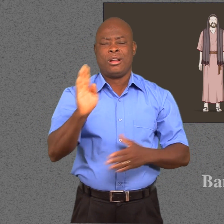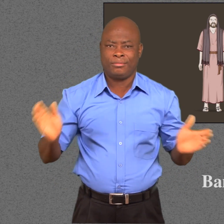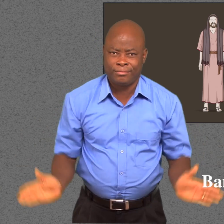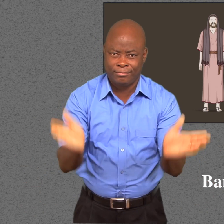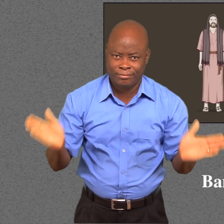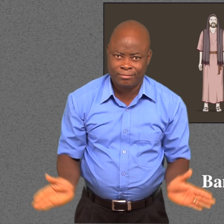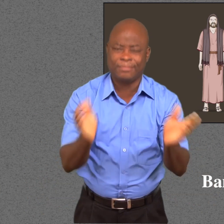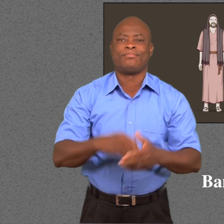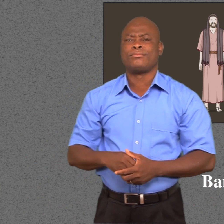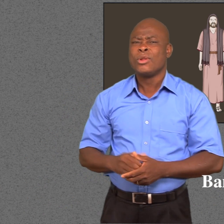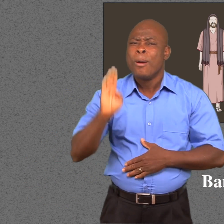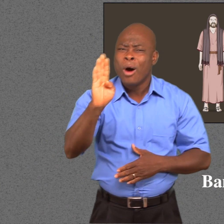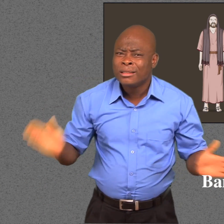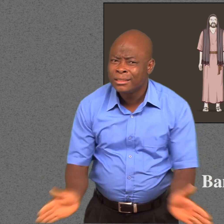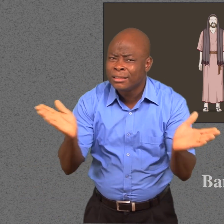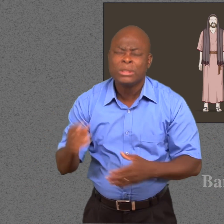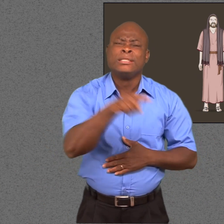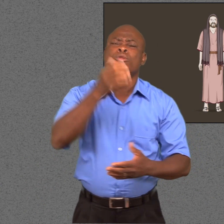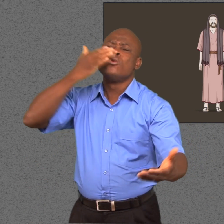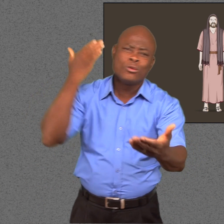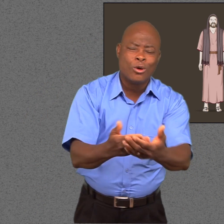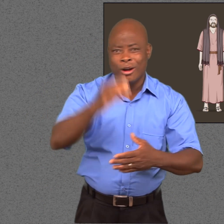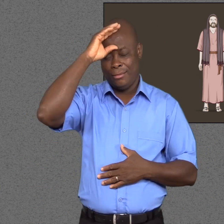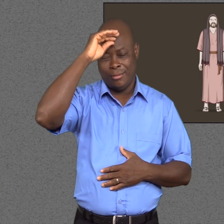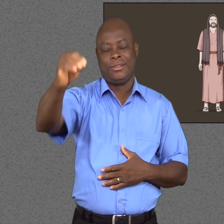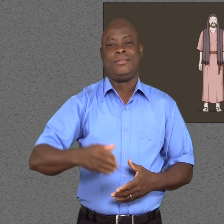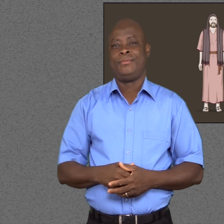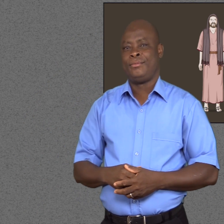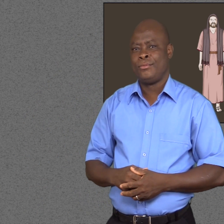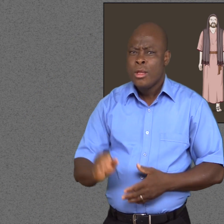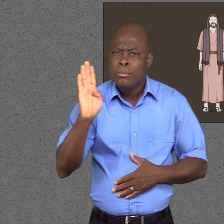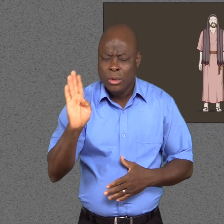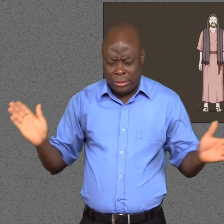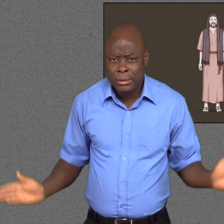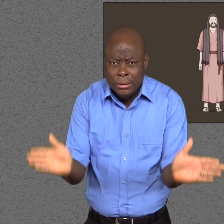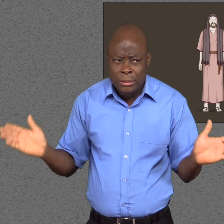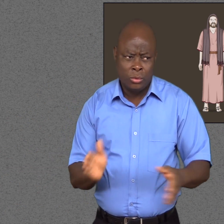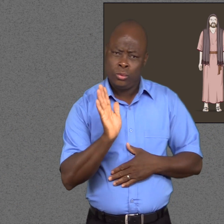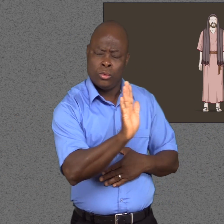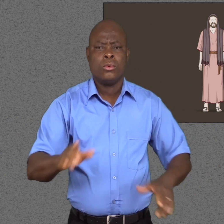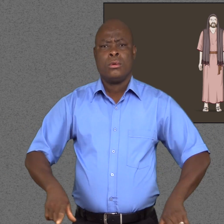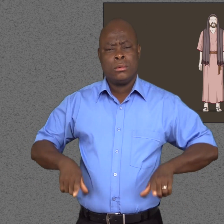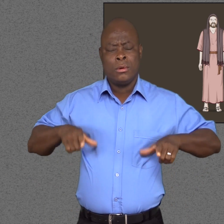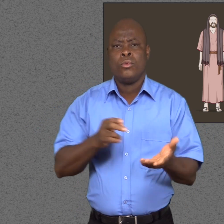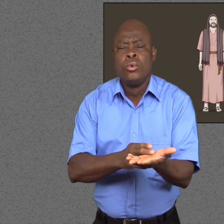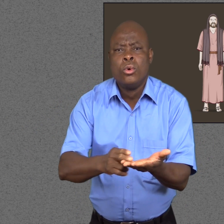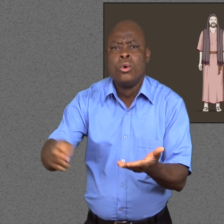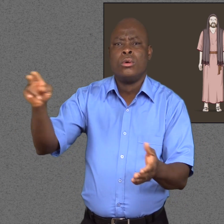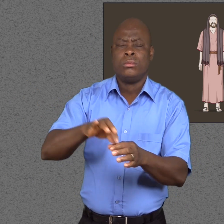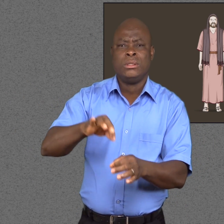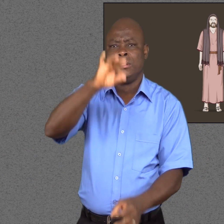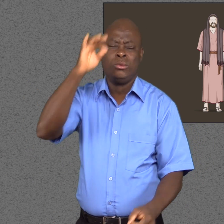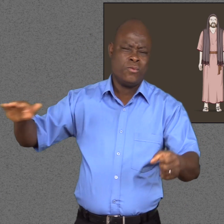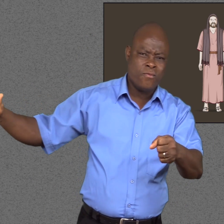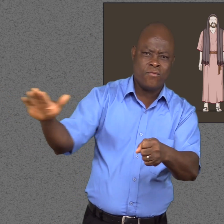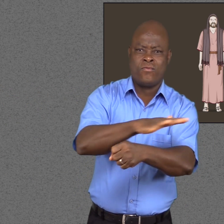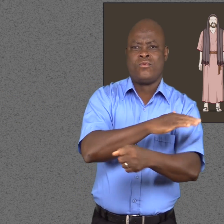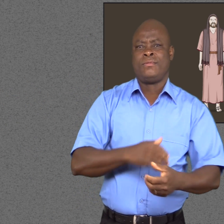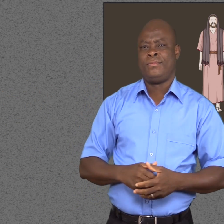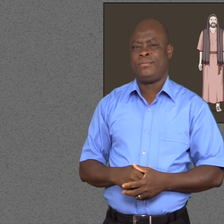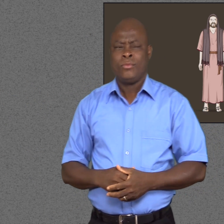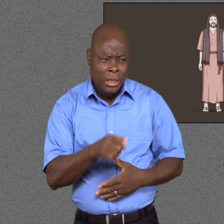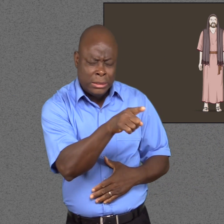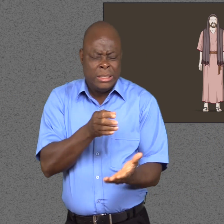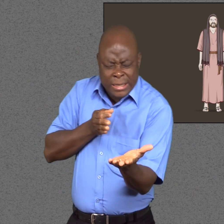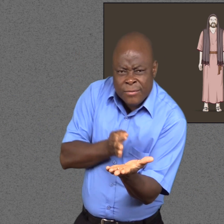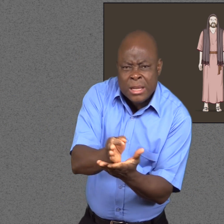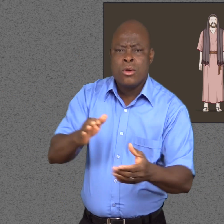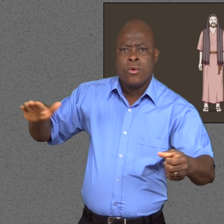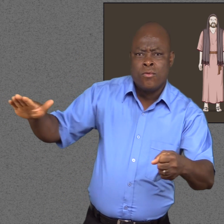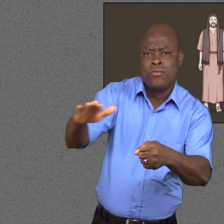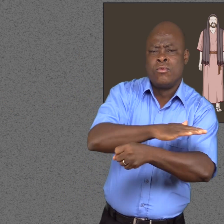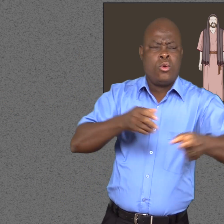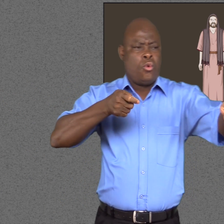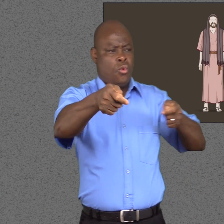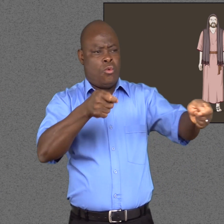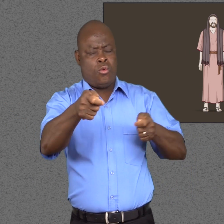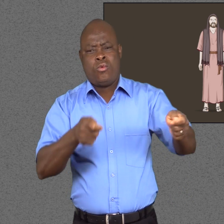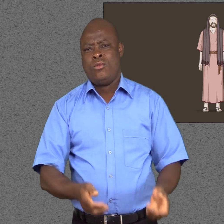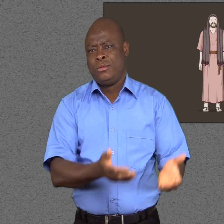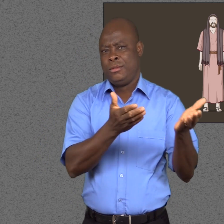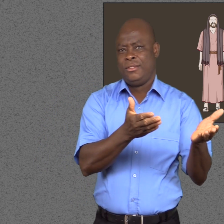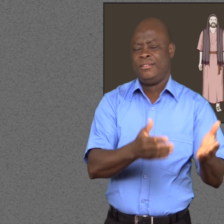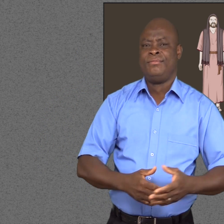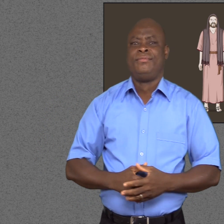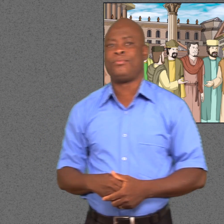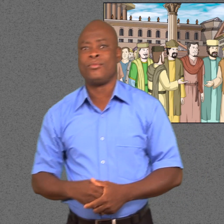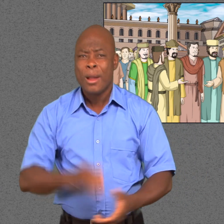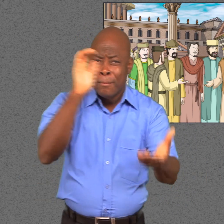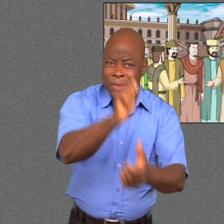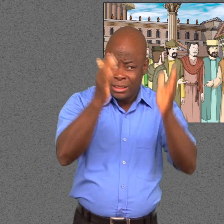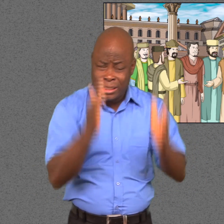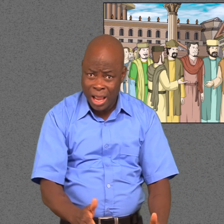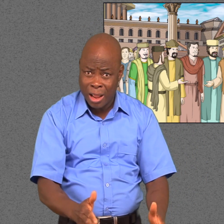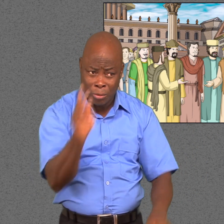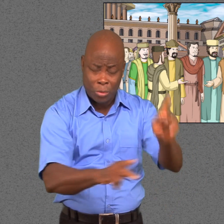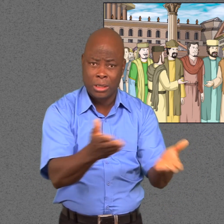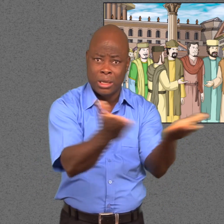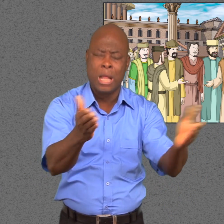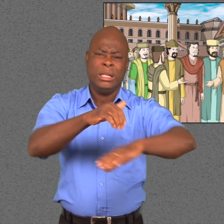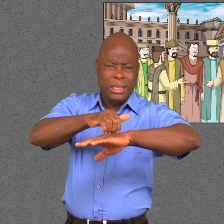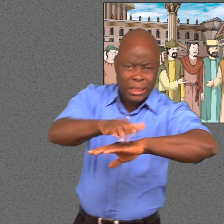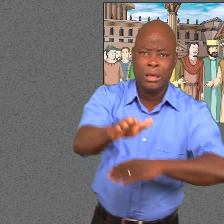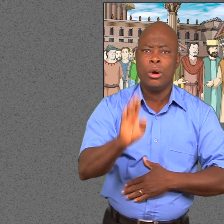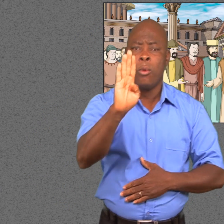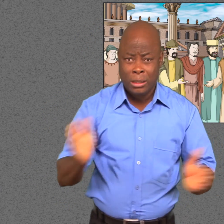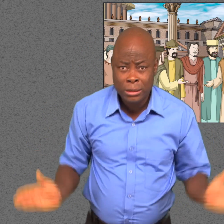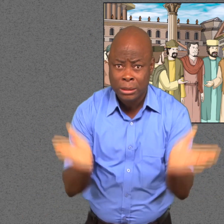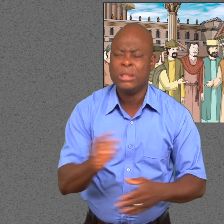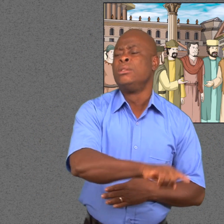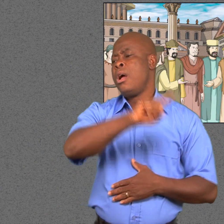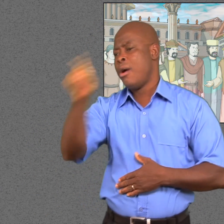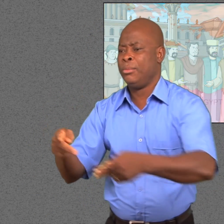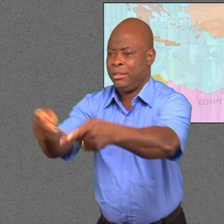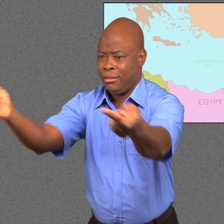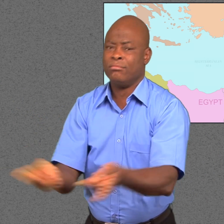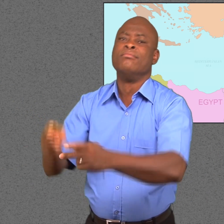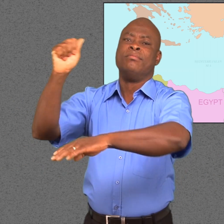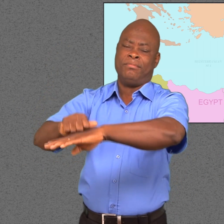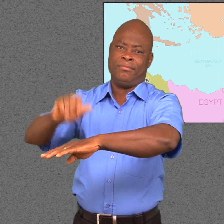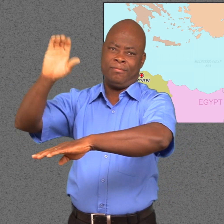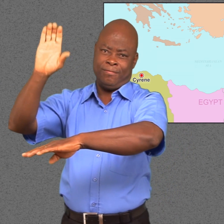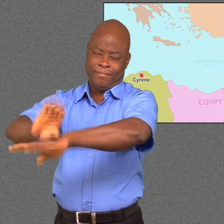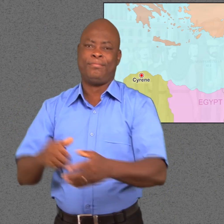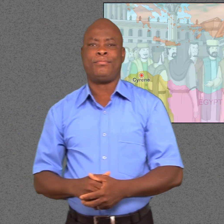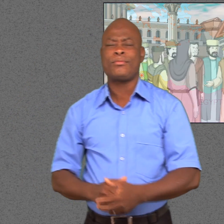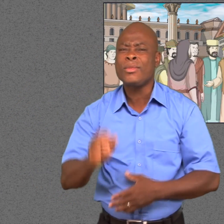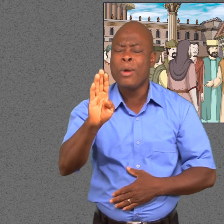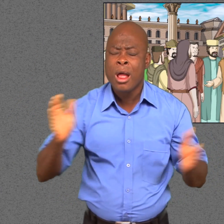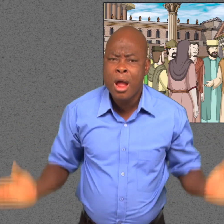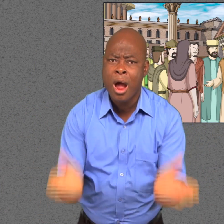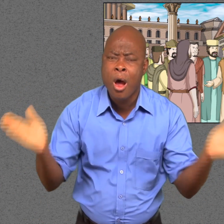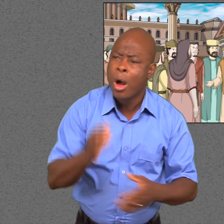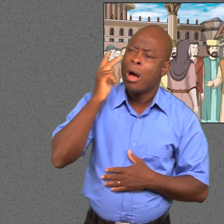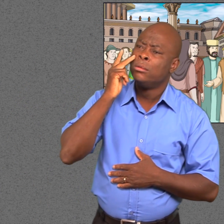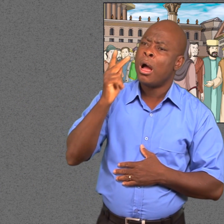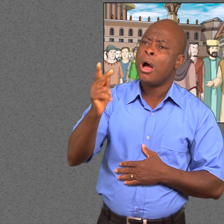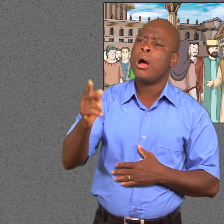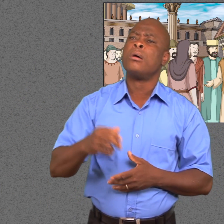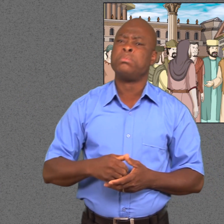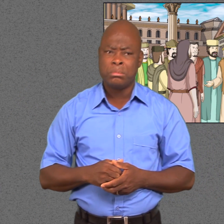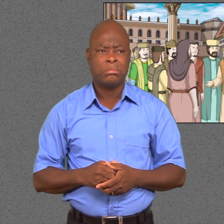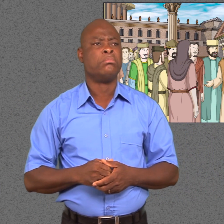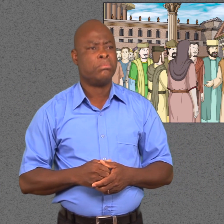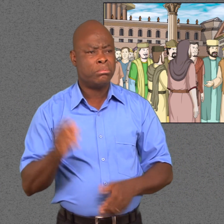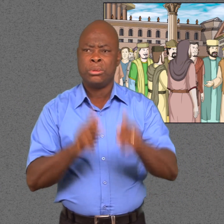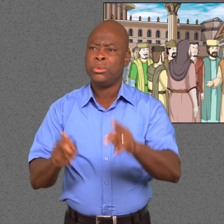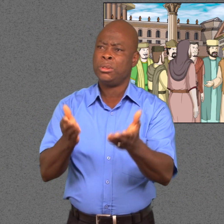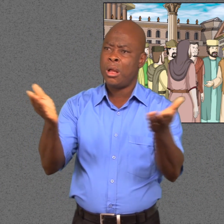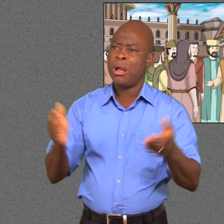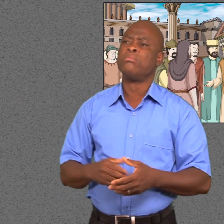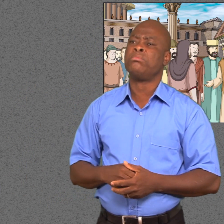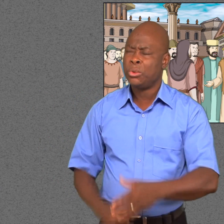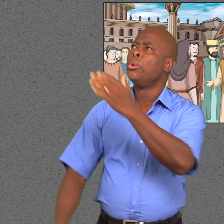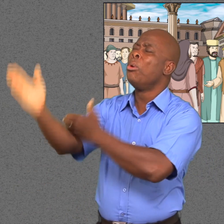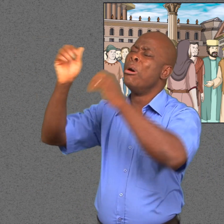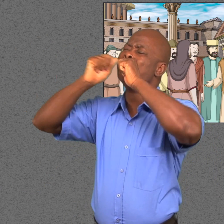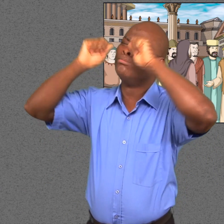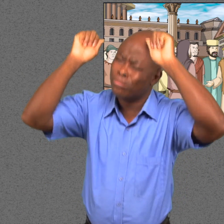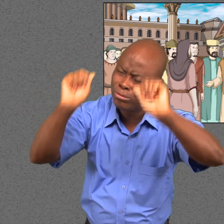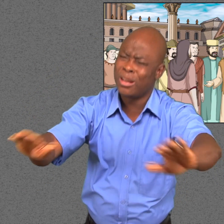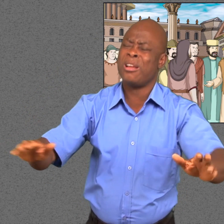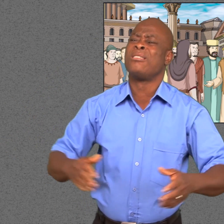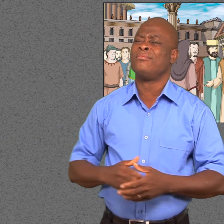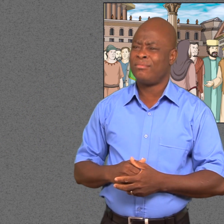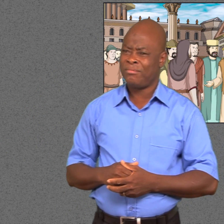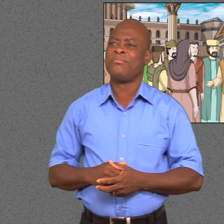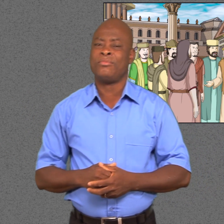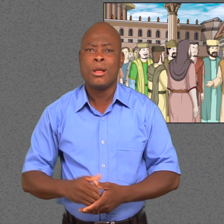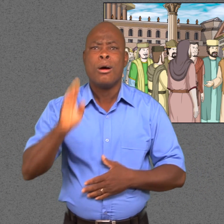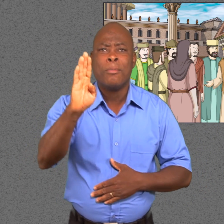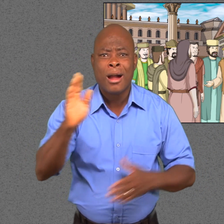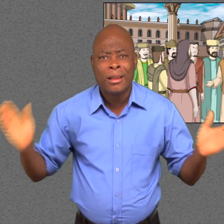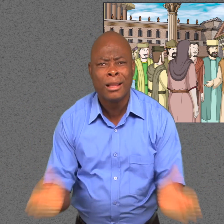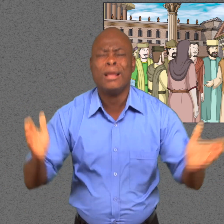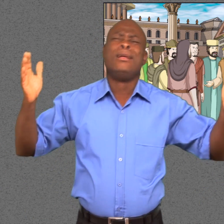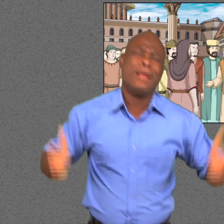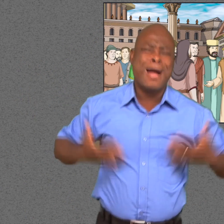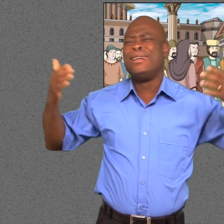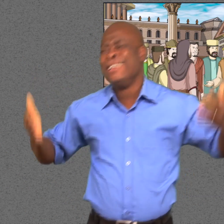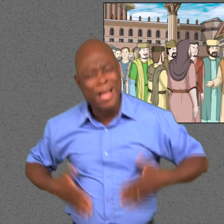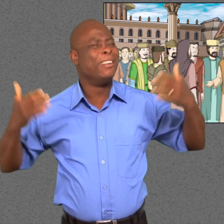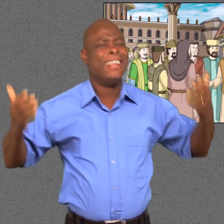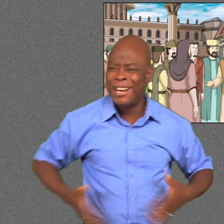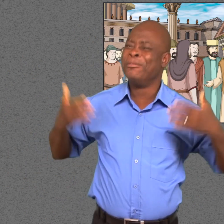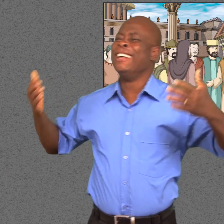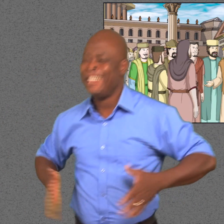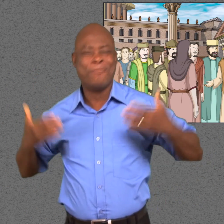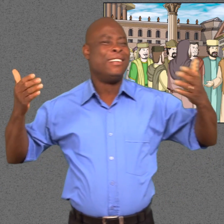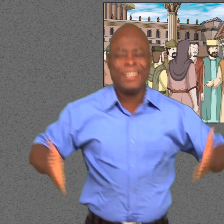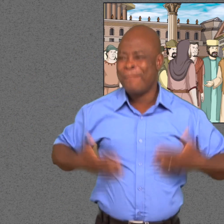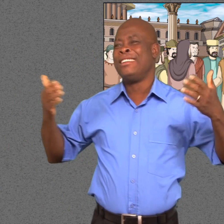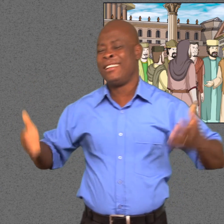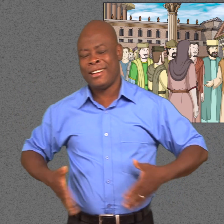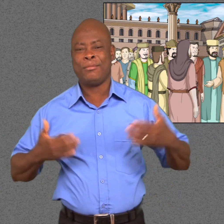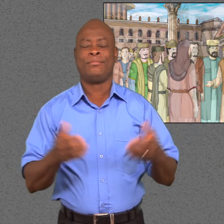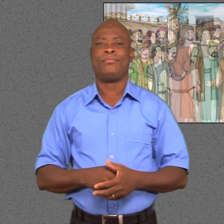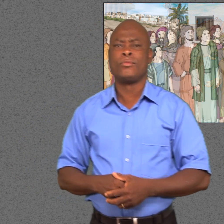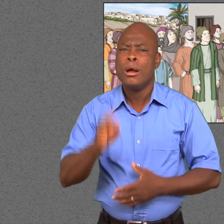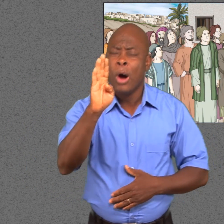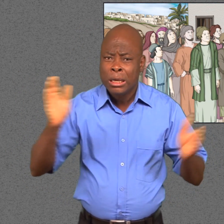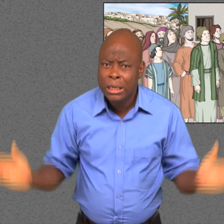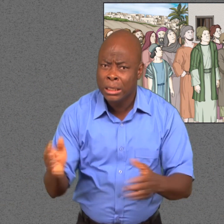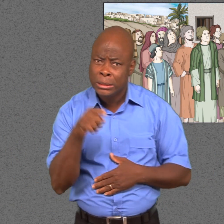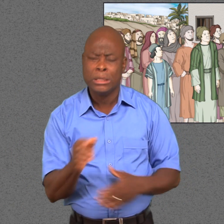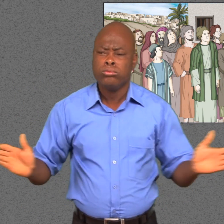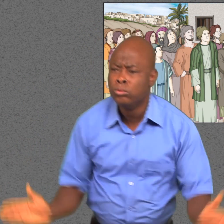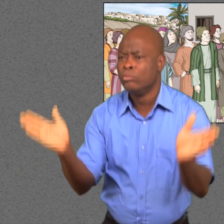When he arrived and saw the grace of God, he rejoiced and encouraged them all to abide in the Lord with all their hearts.